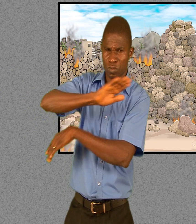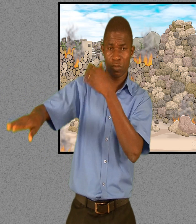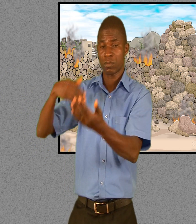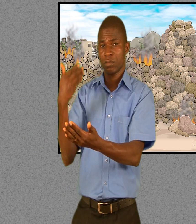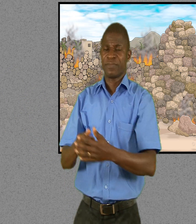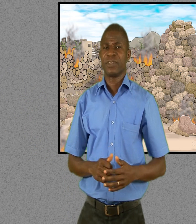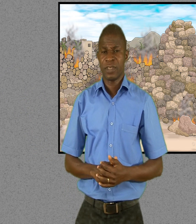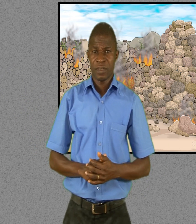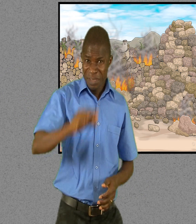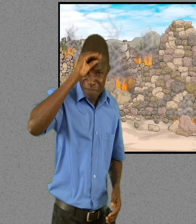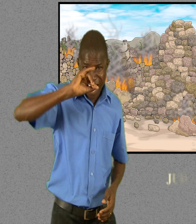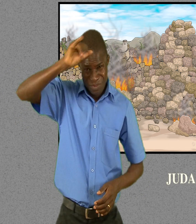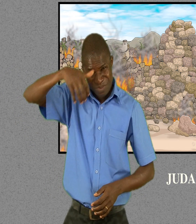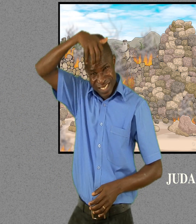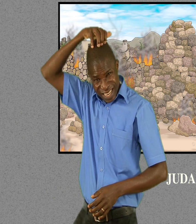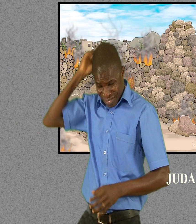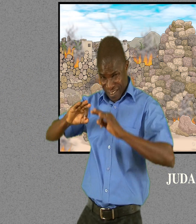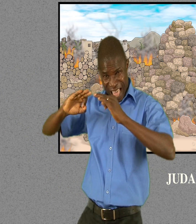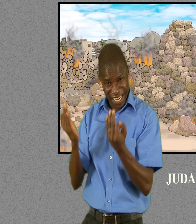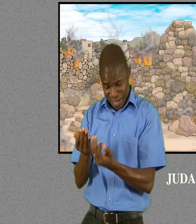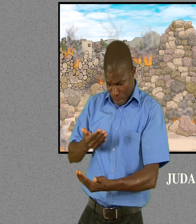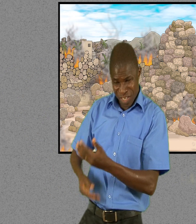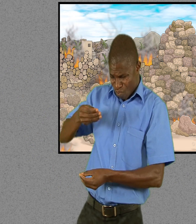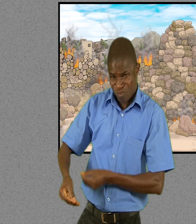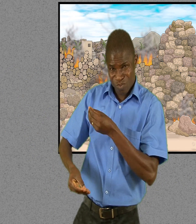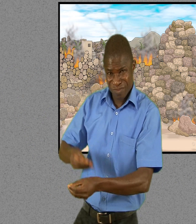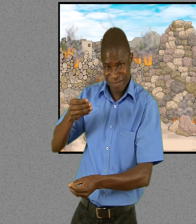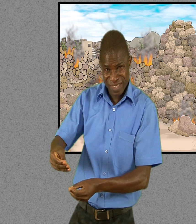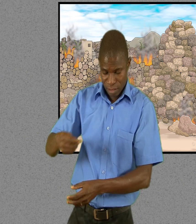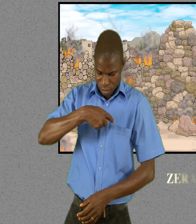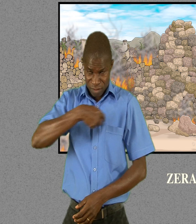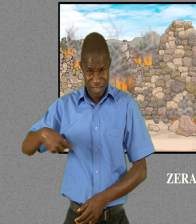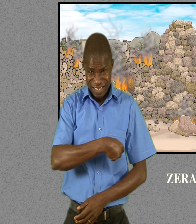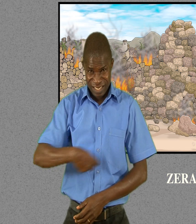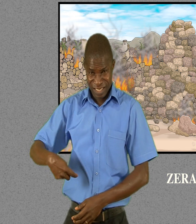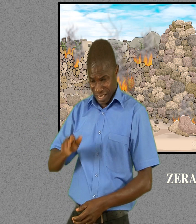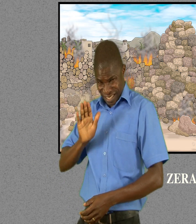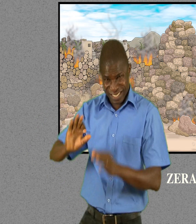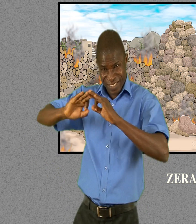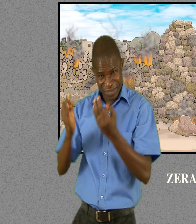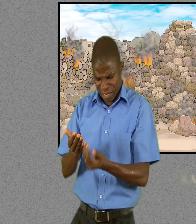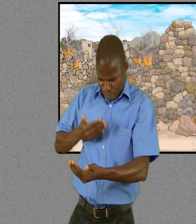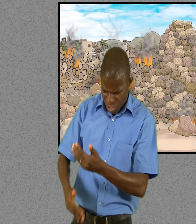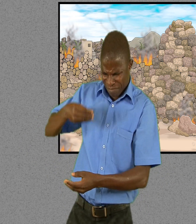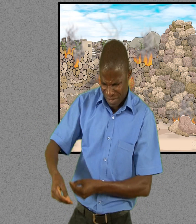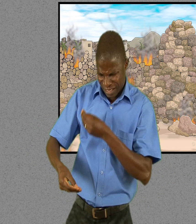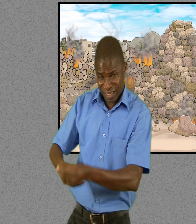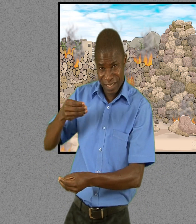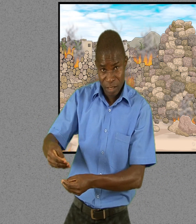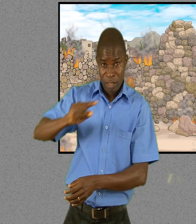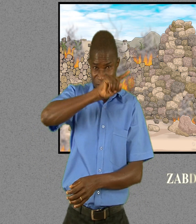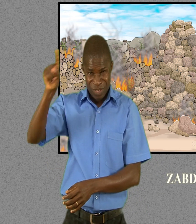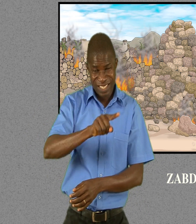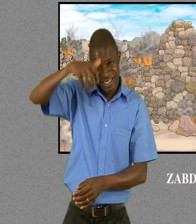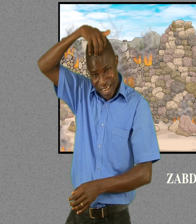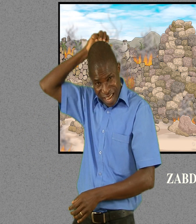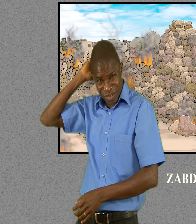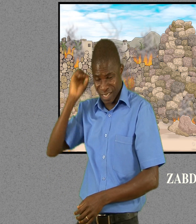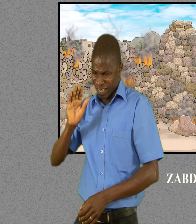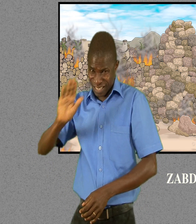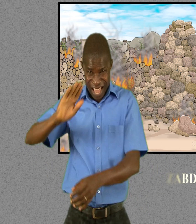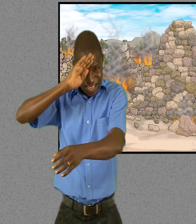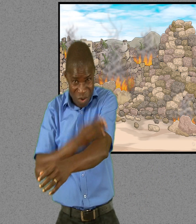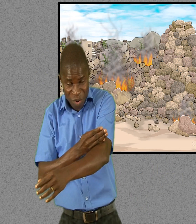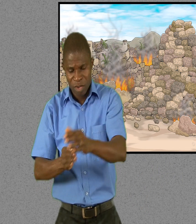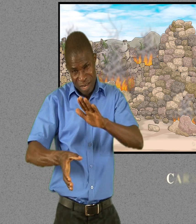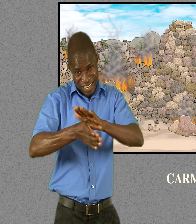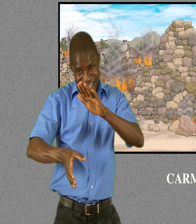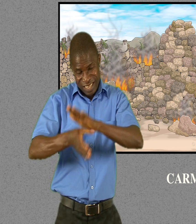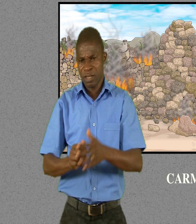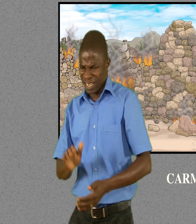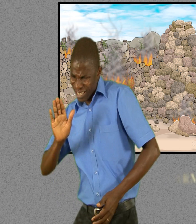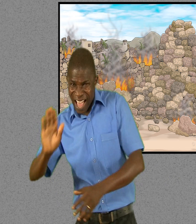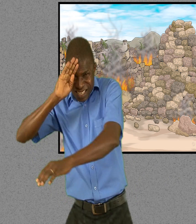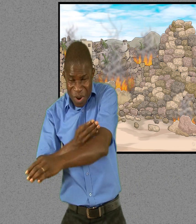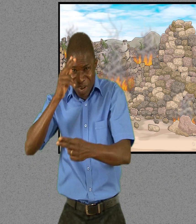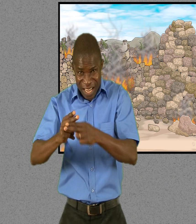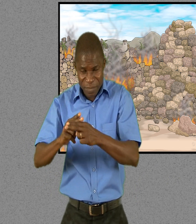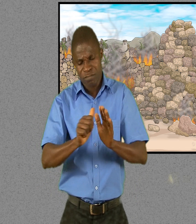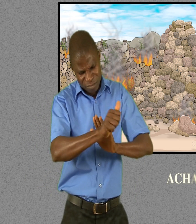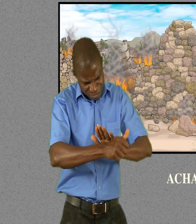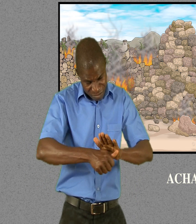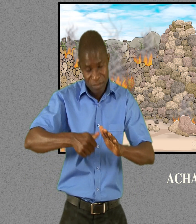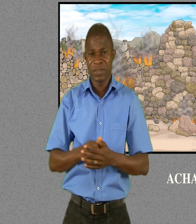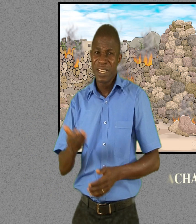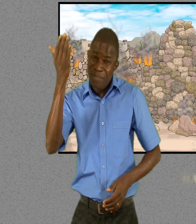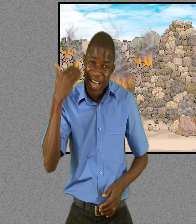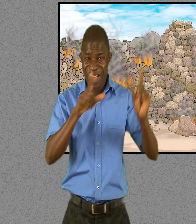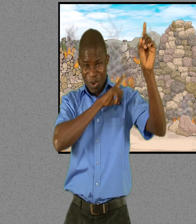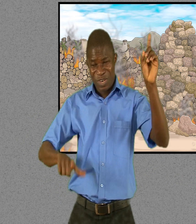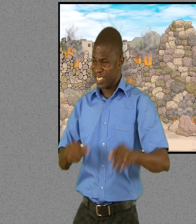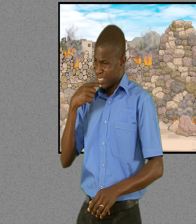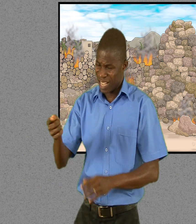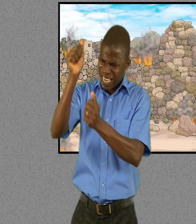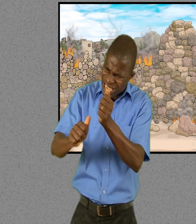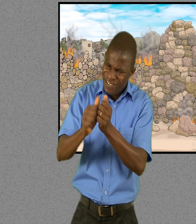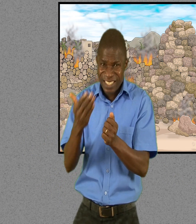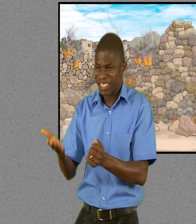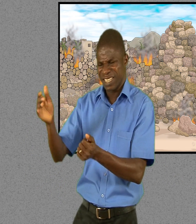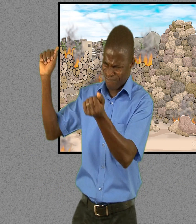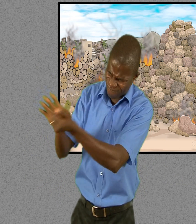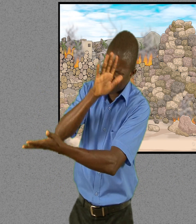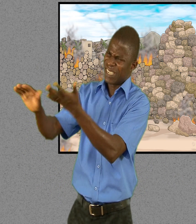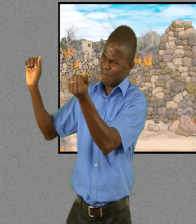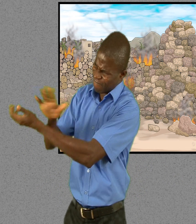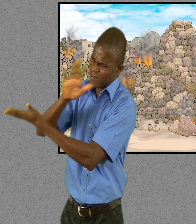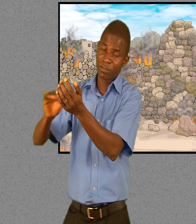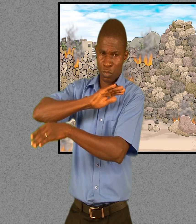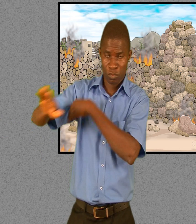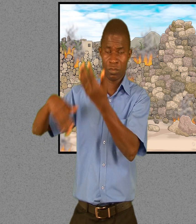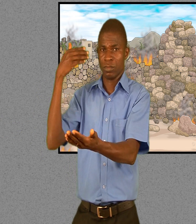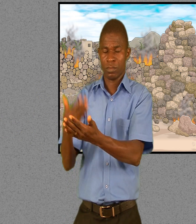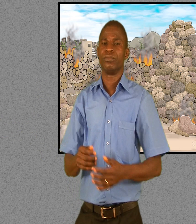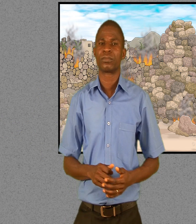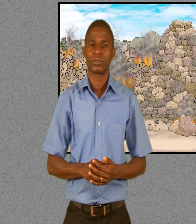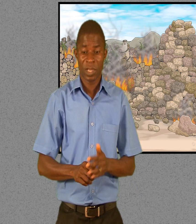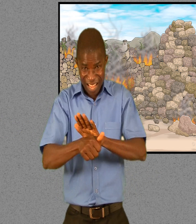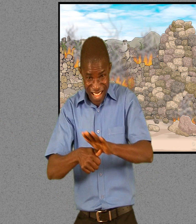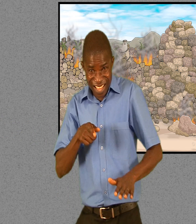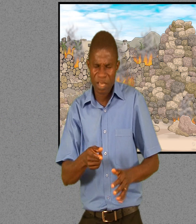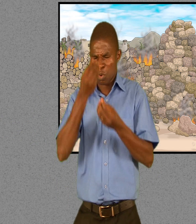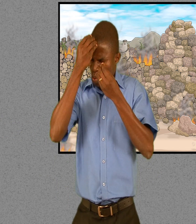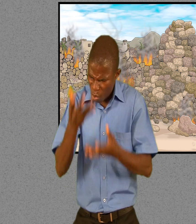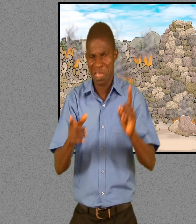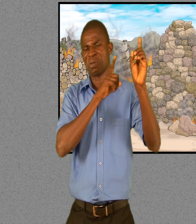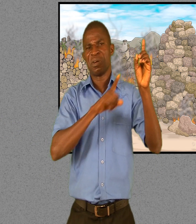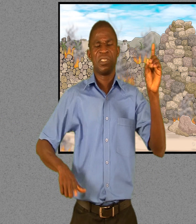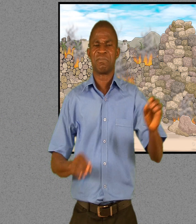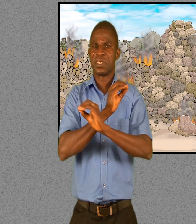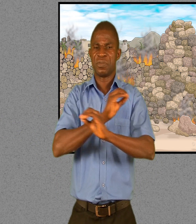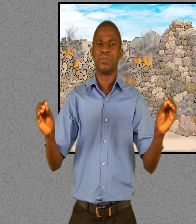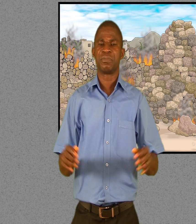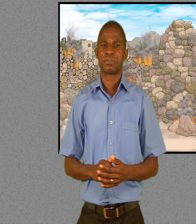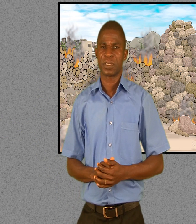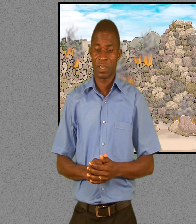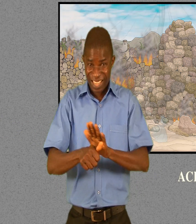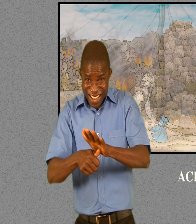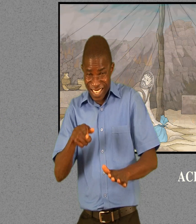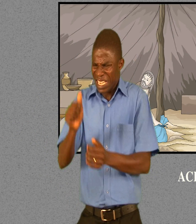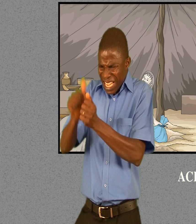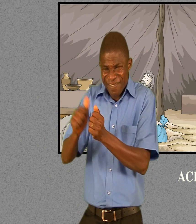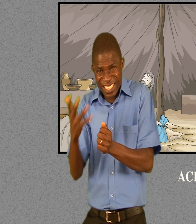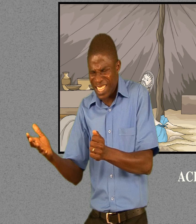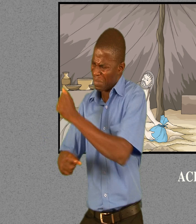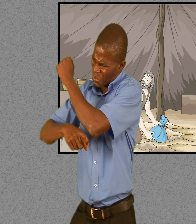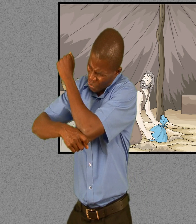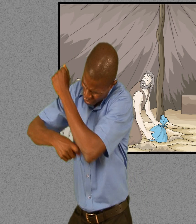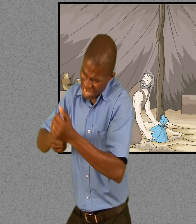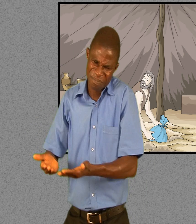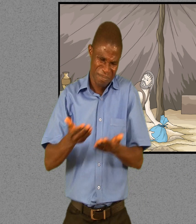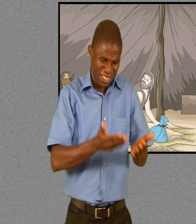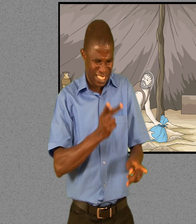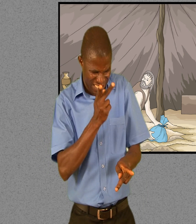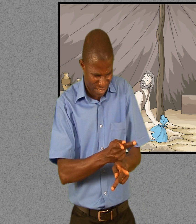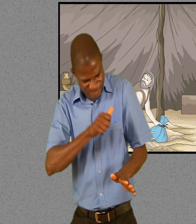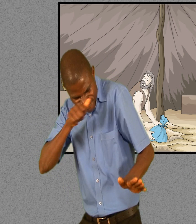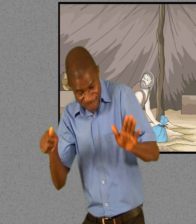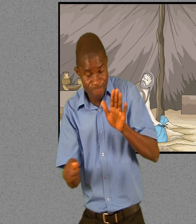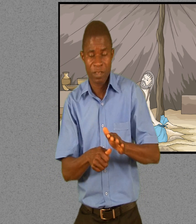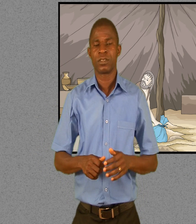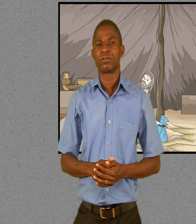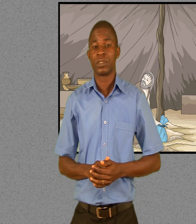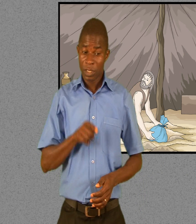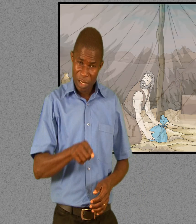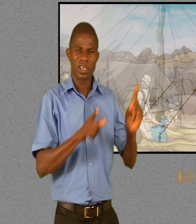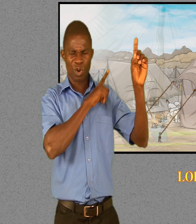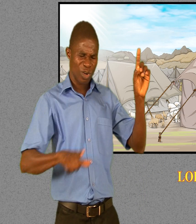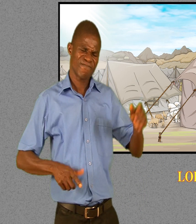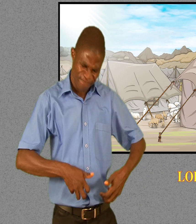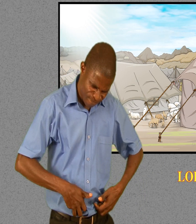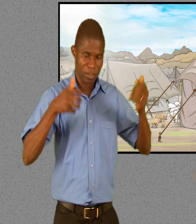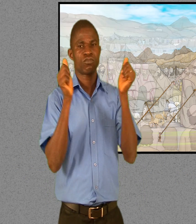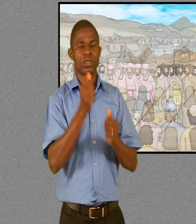Achan son of Carmi, the son of Zabdi, the son of Zerah, of the tribe of Judah, took some of what was set apart.